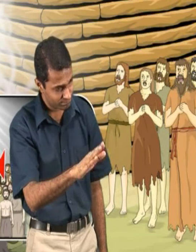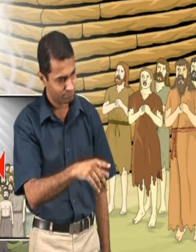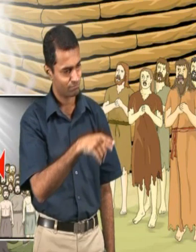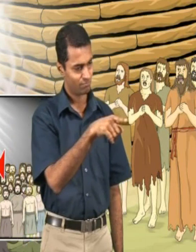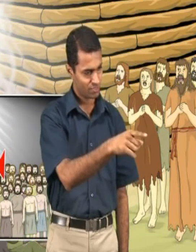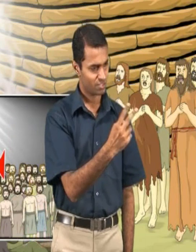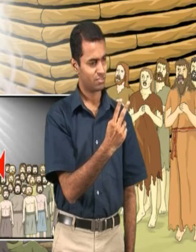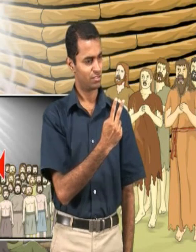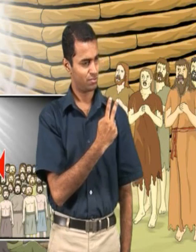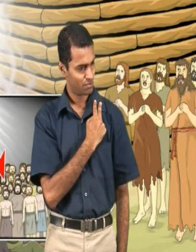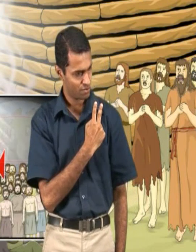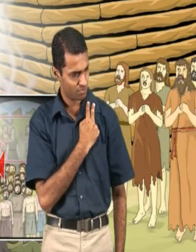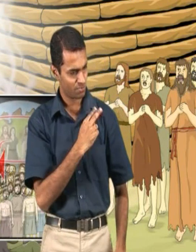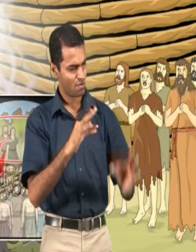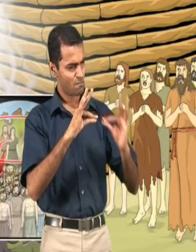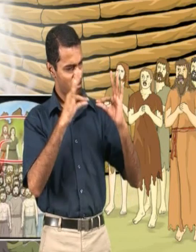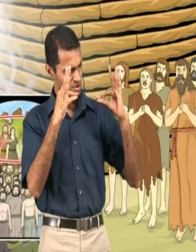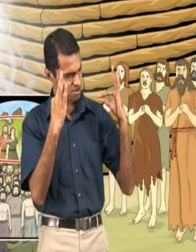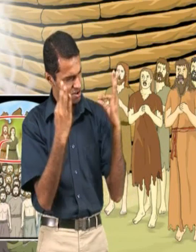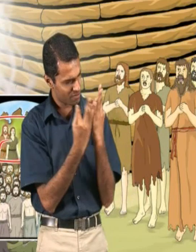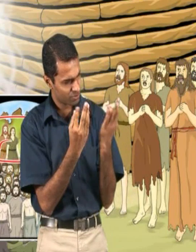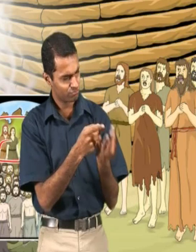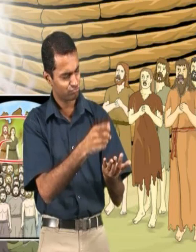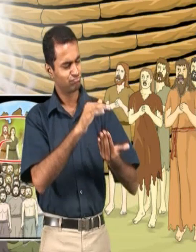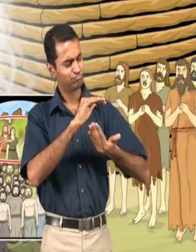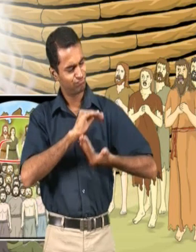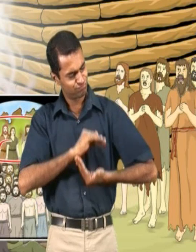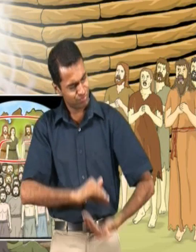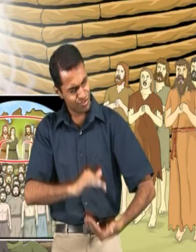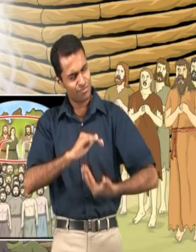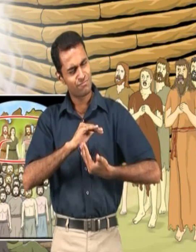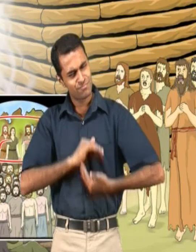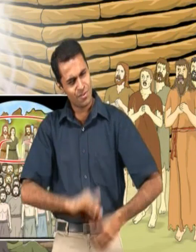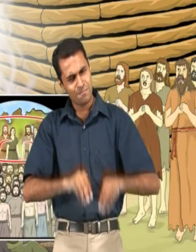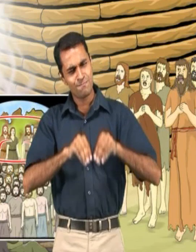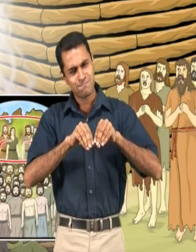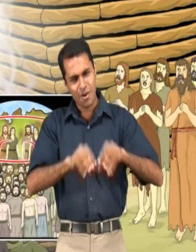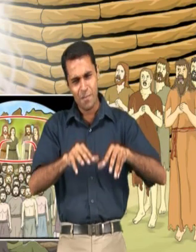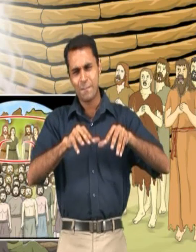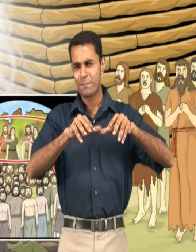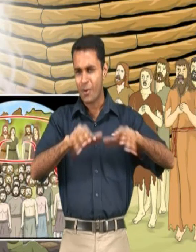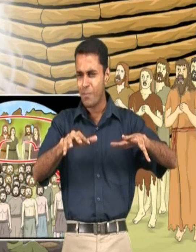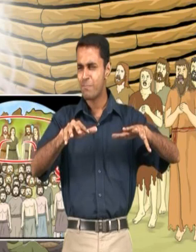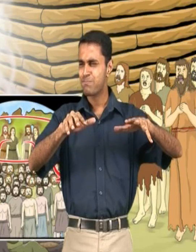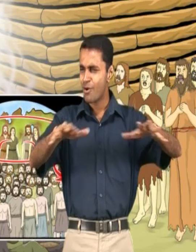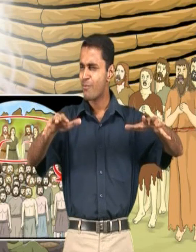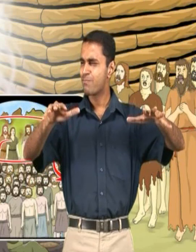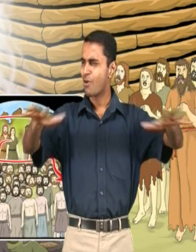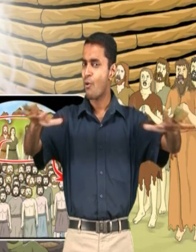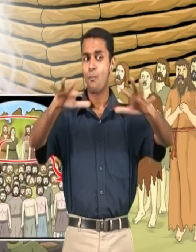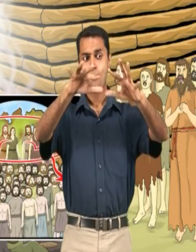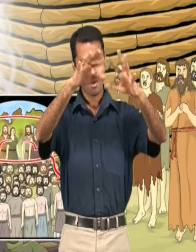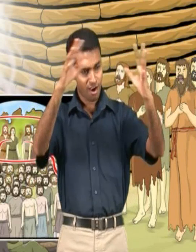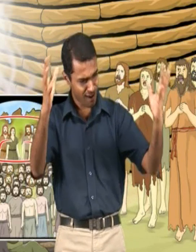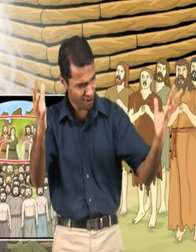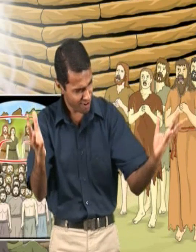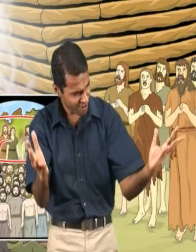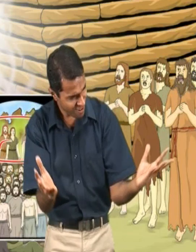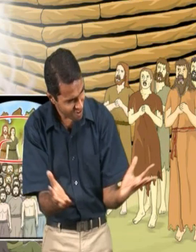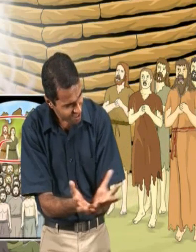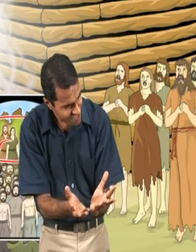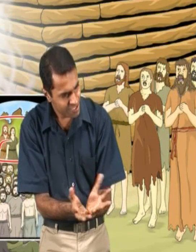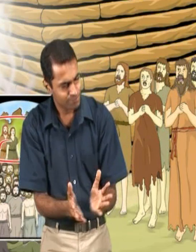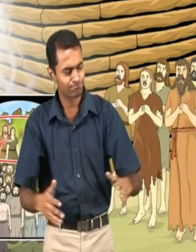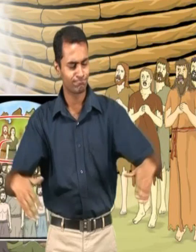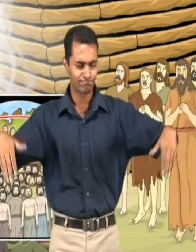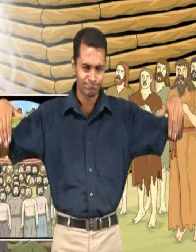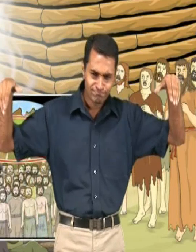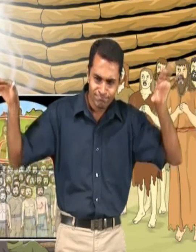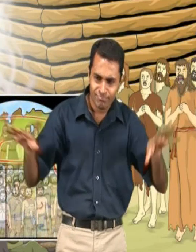But as for you, be fruitful and multiply; spread out across the earth and multiply upon it.”